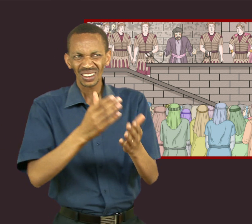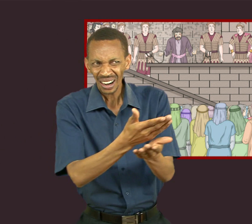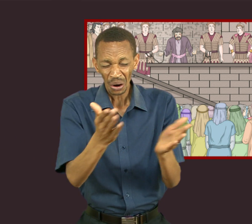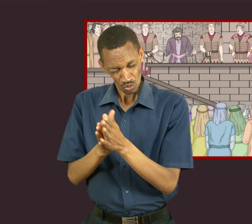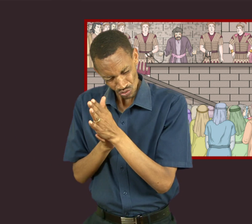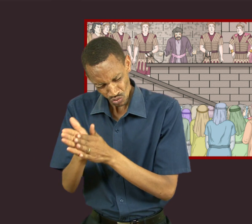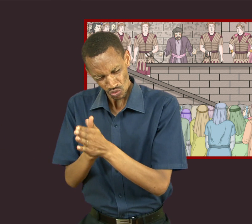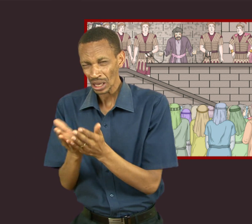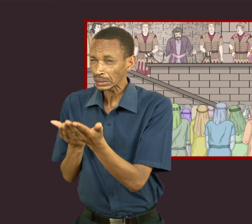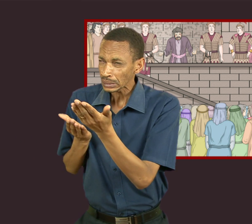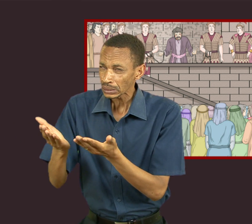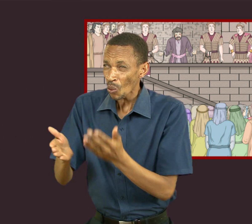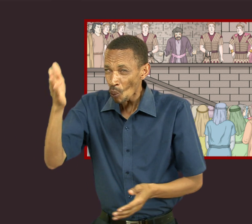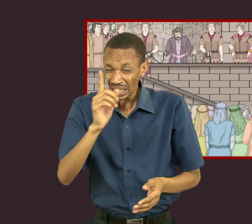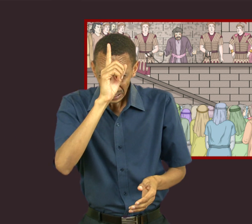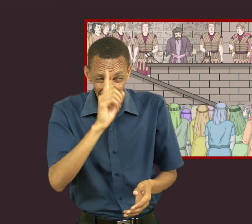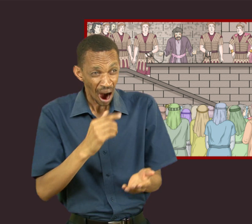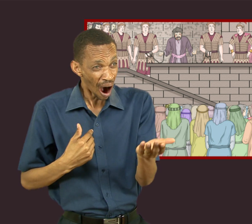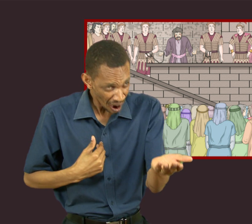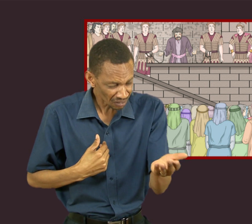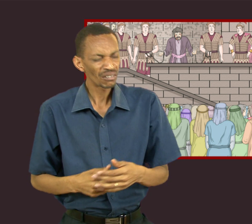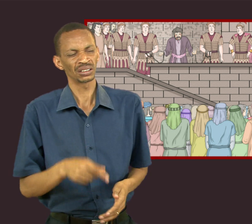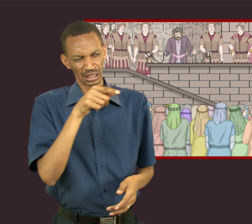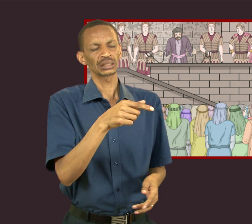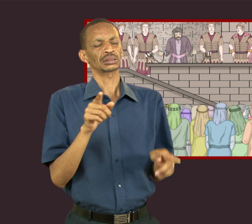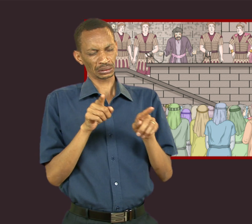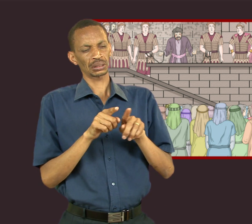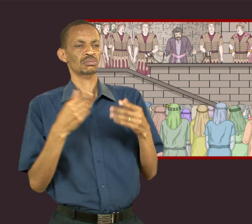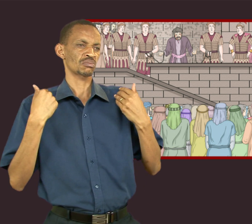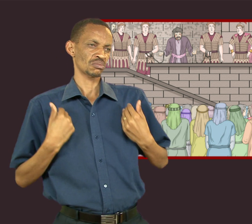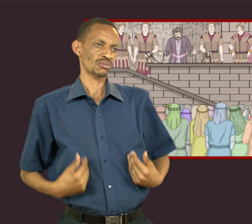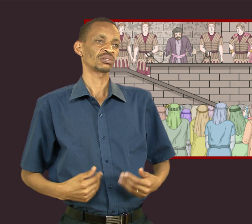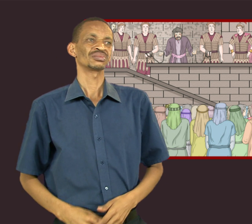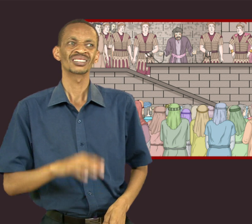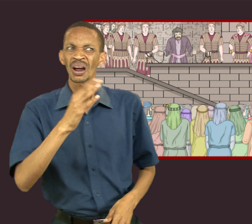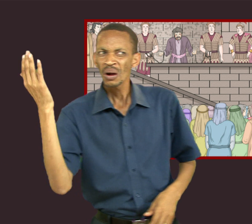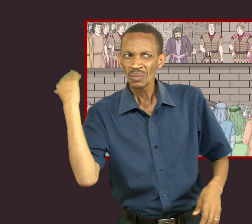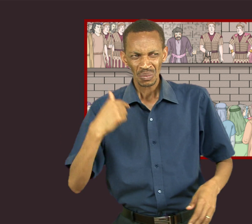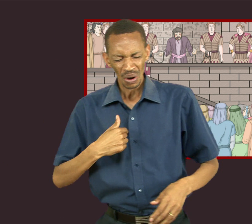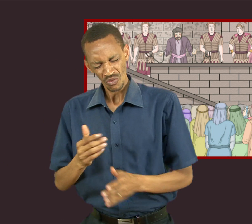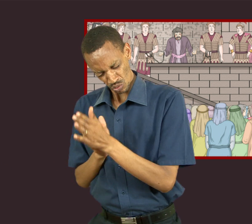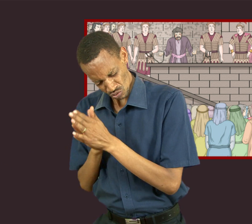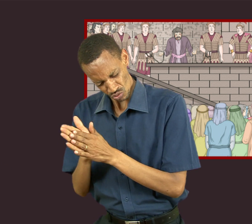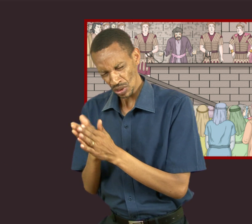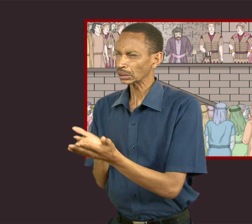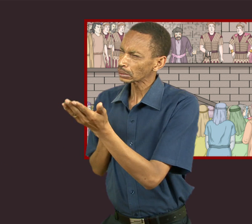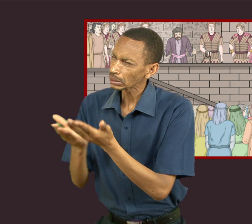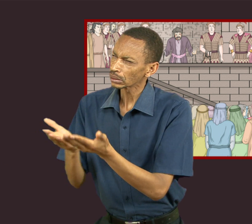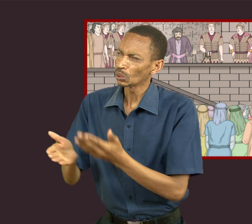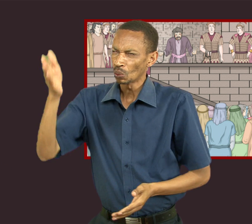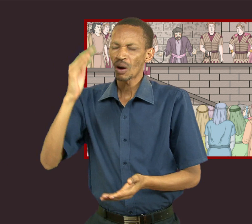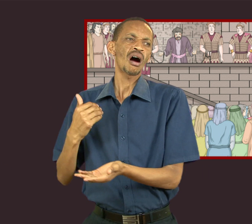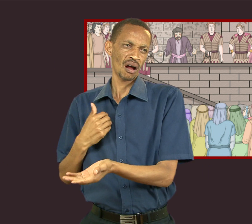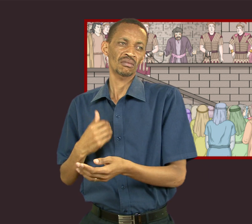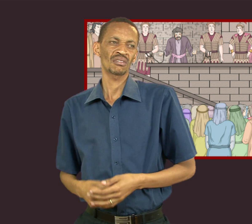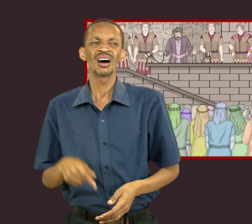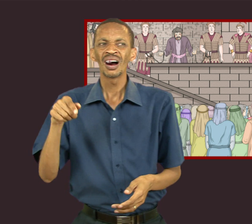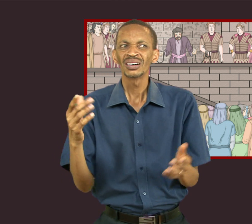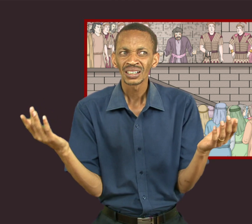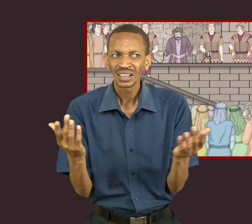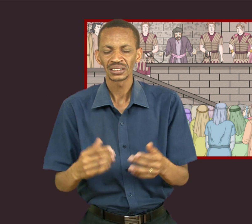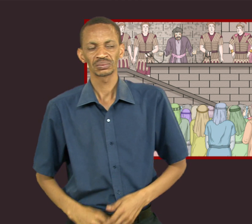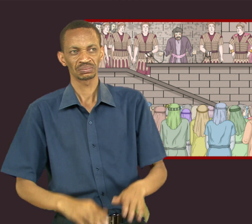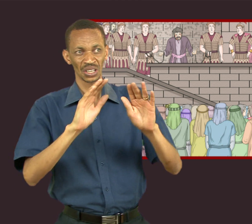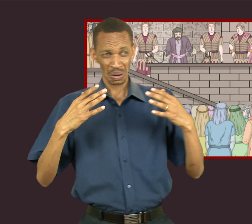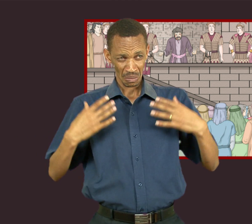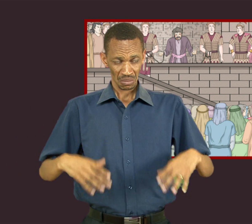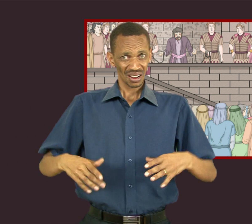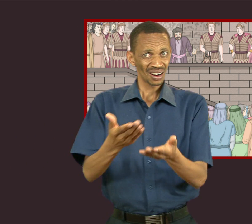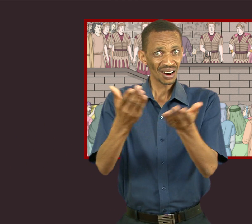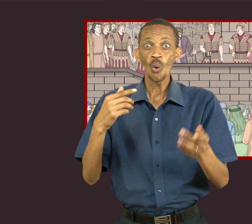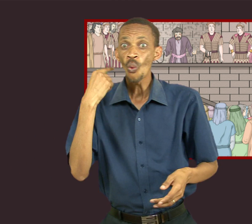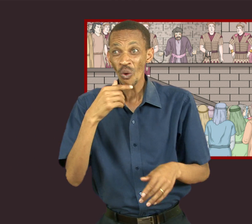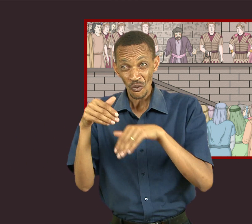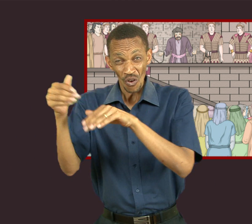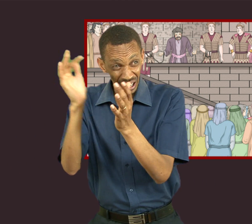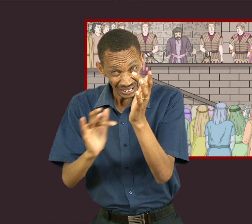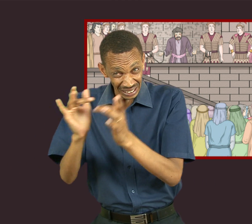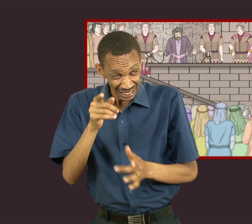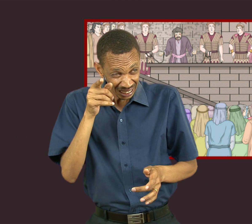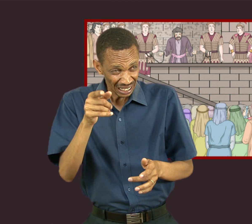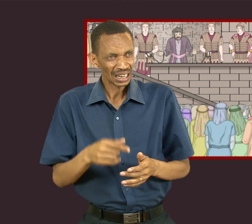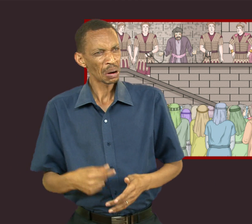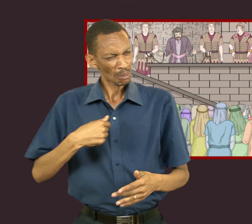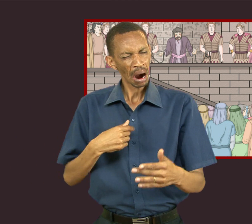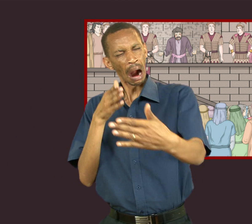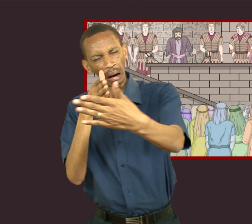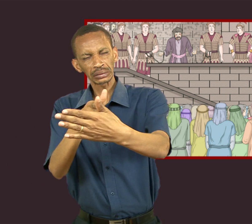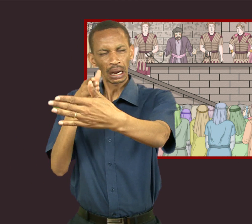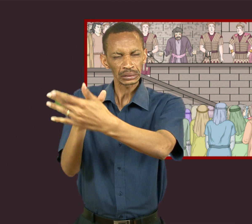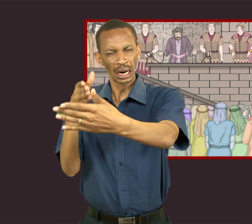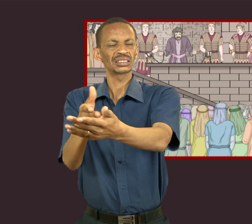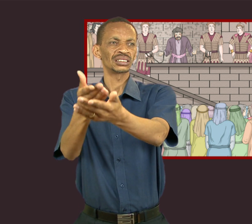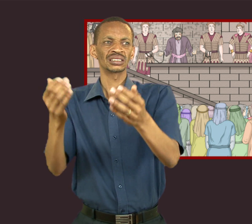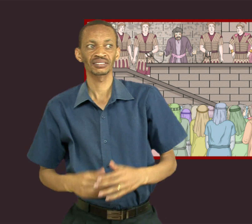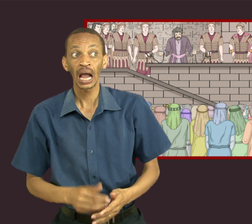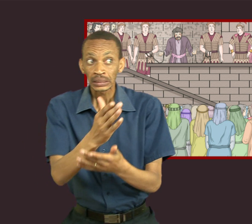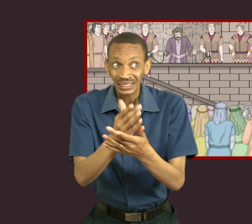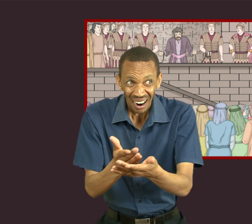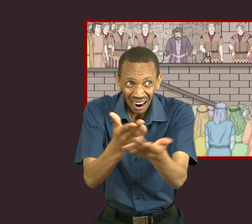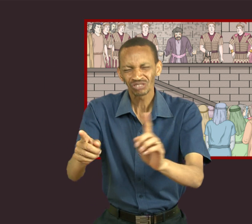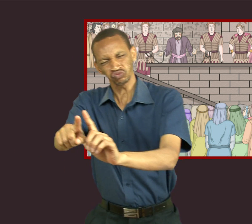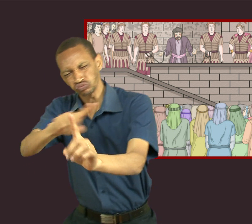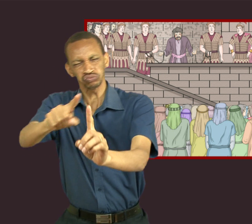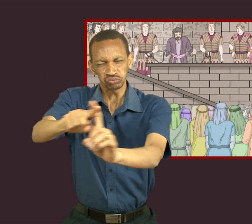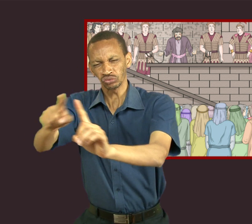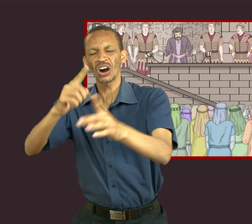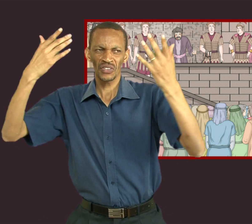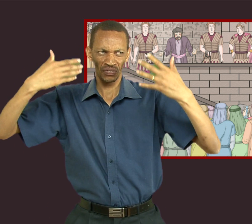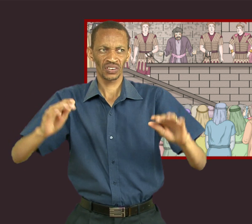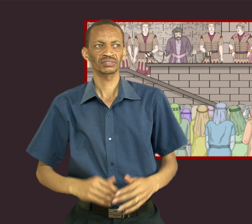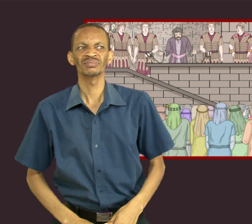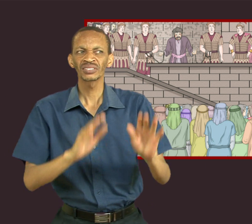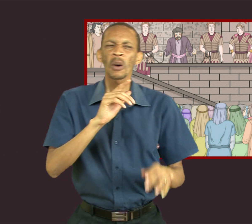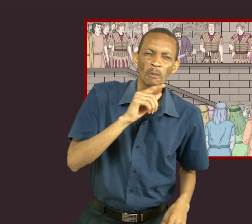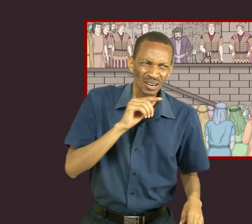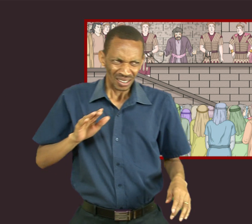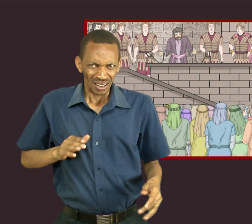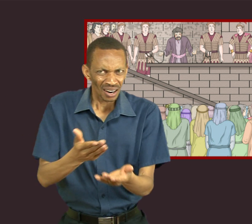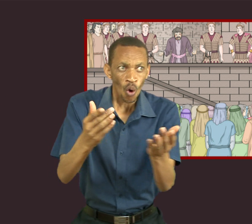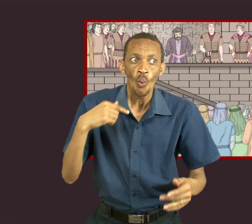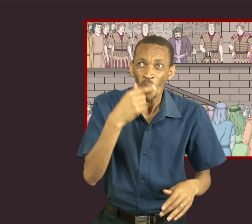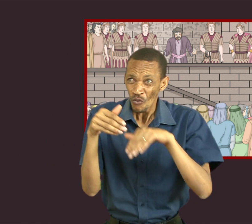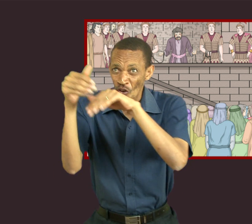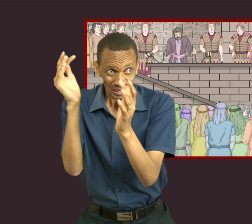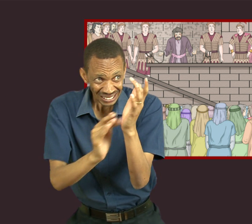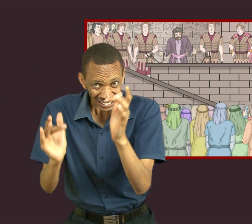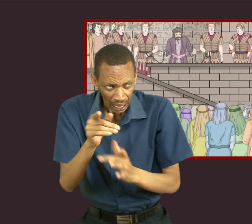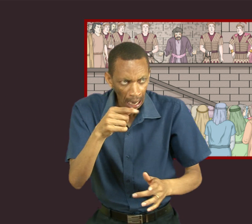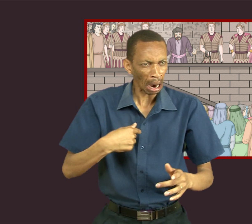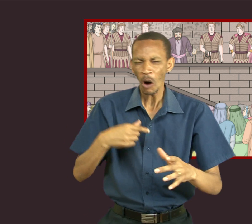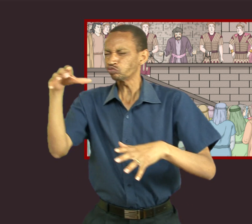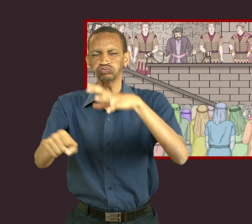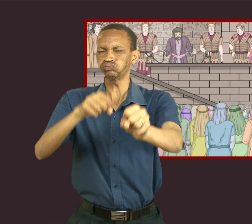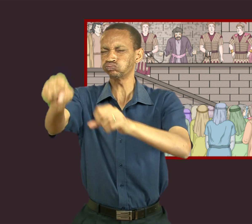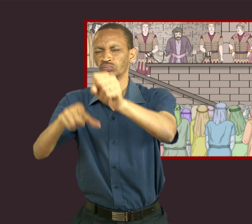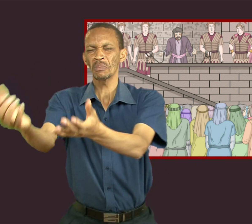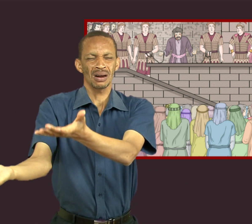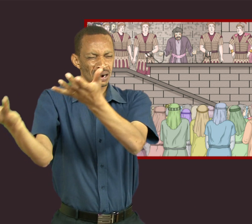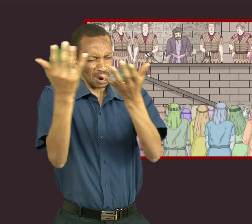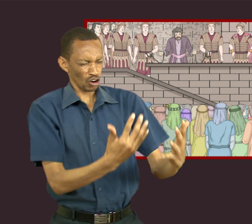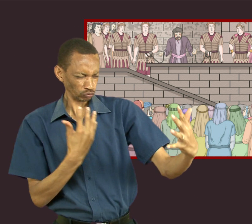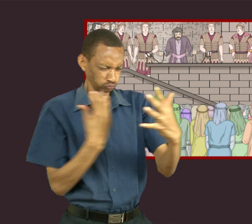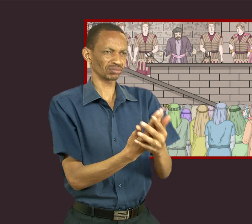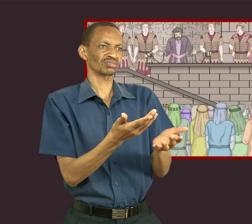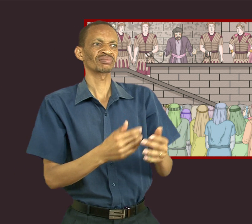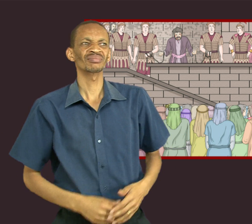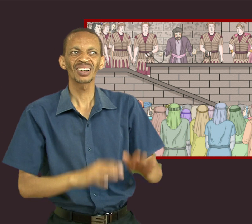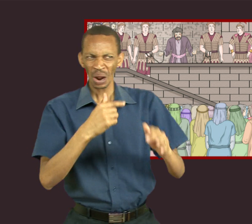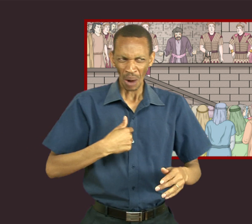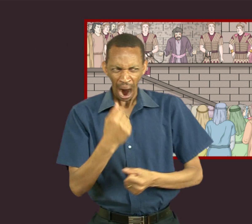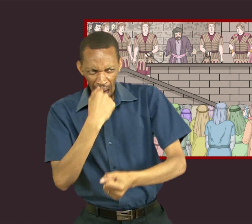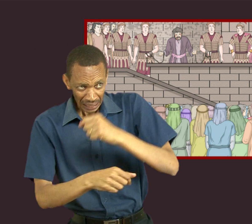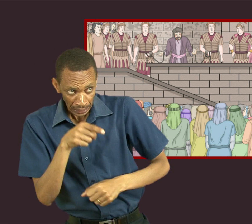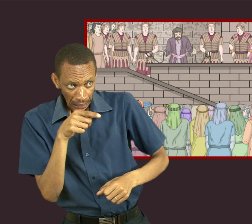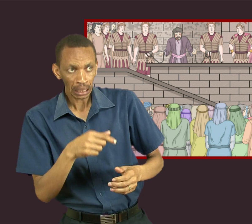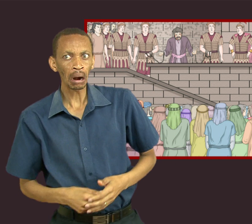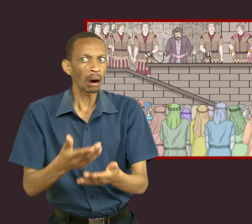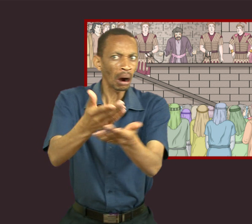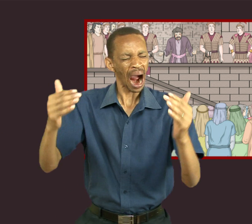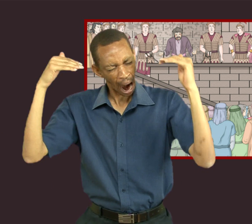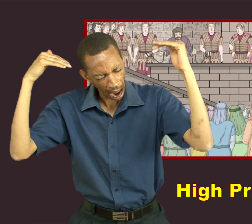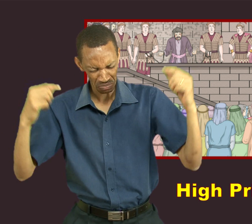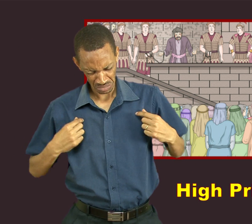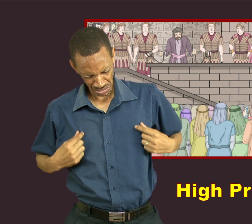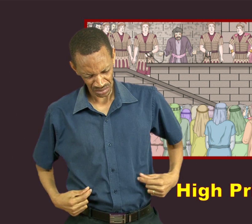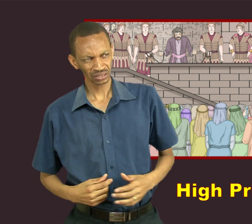I was educated at the feet of Gamaliel in strict conformity to the law of our fathers. I am just as zealous for God as any of you here today.